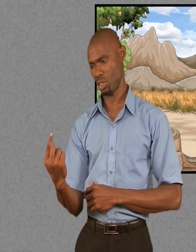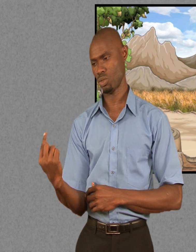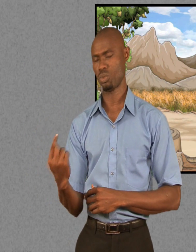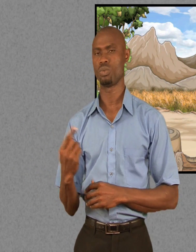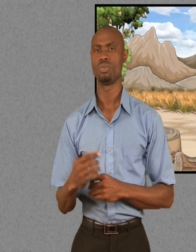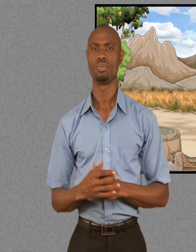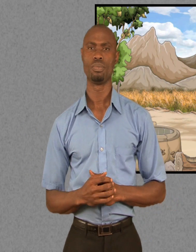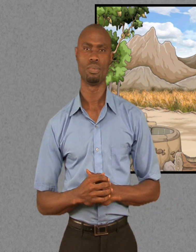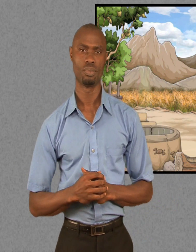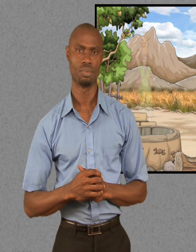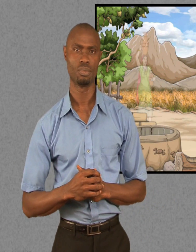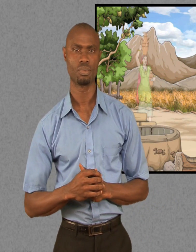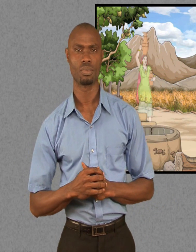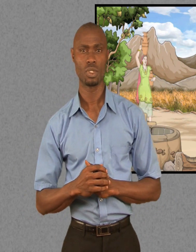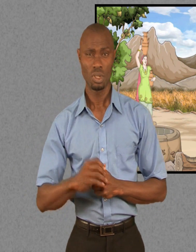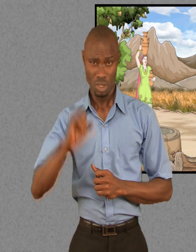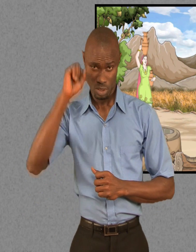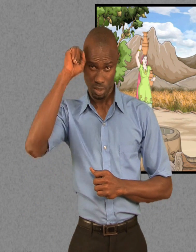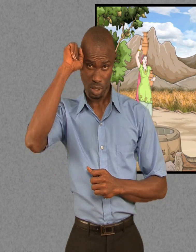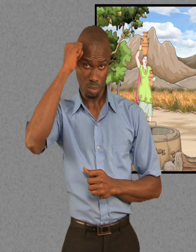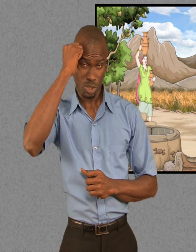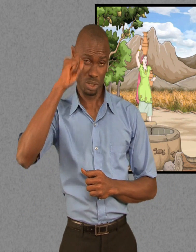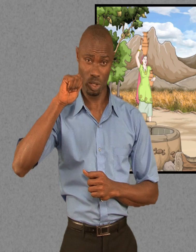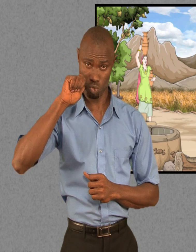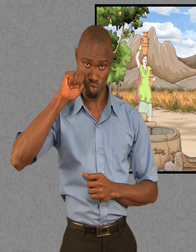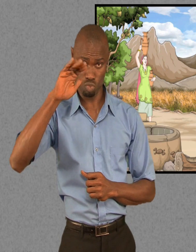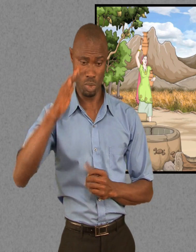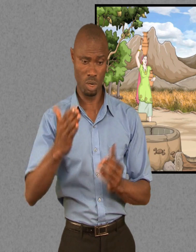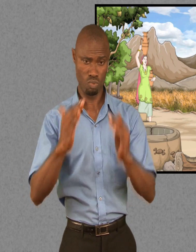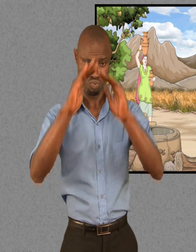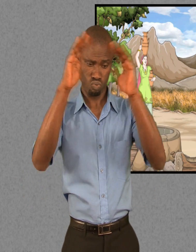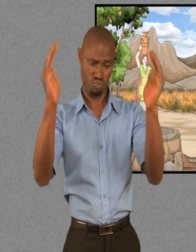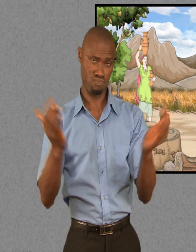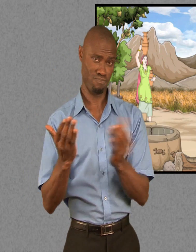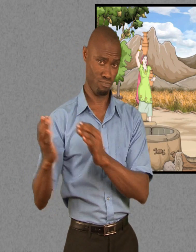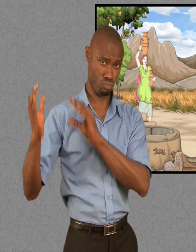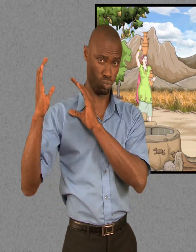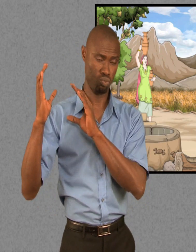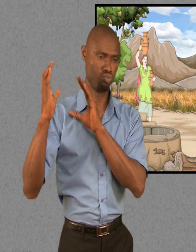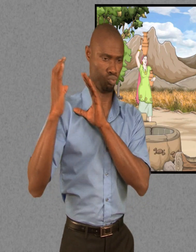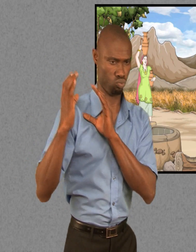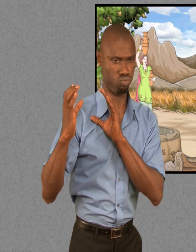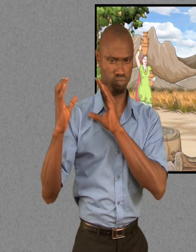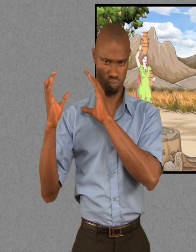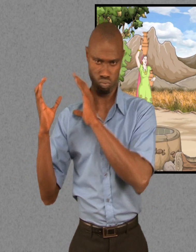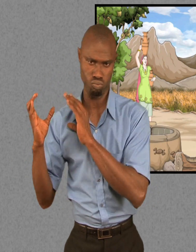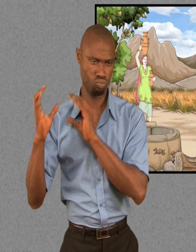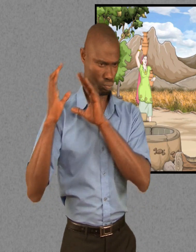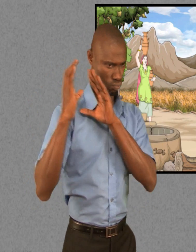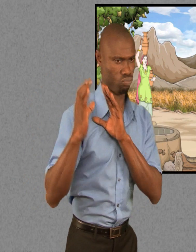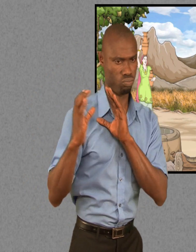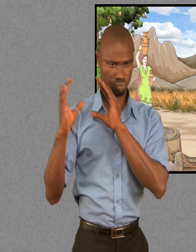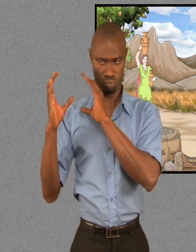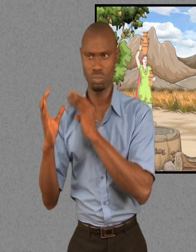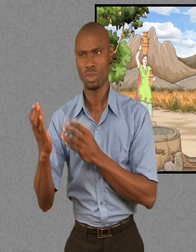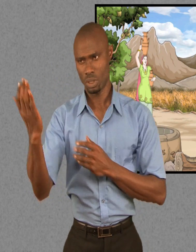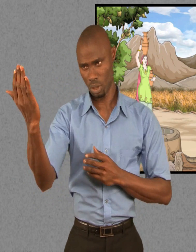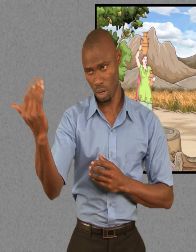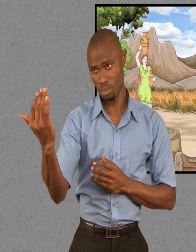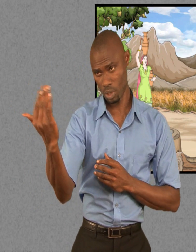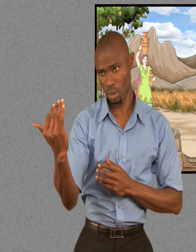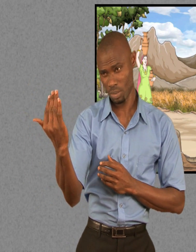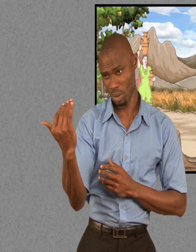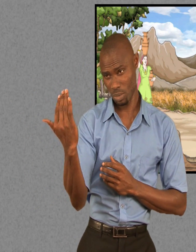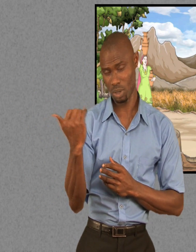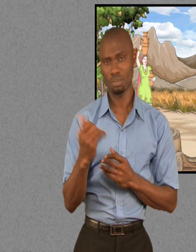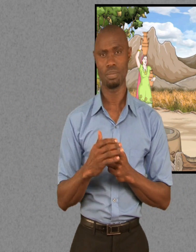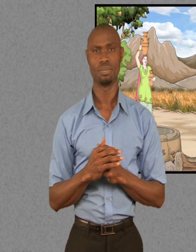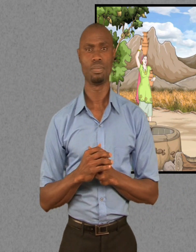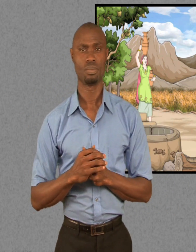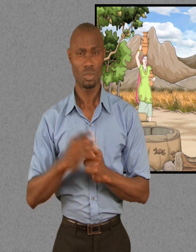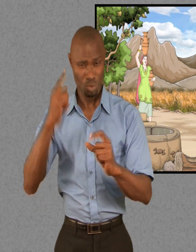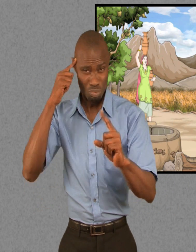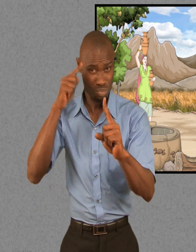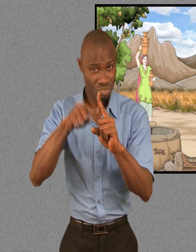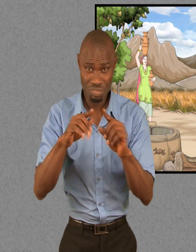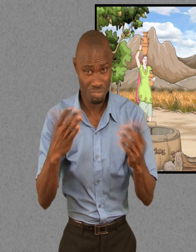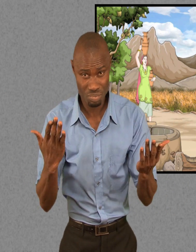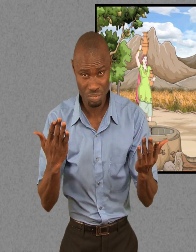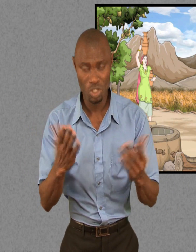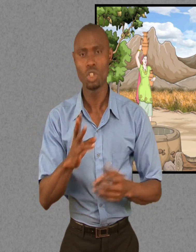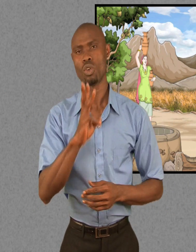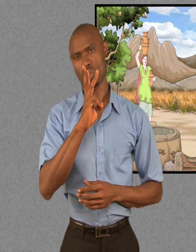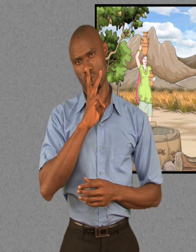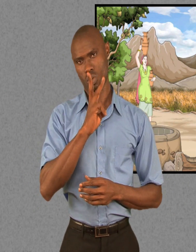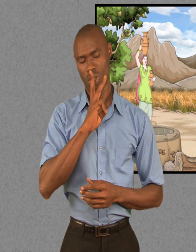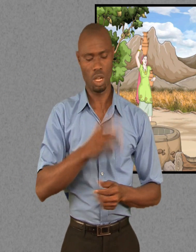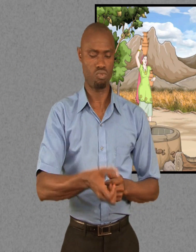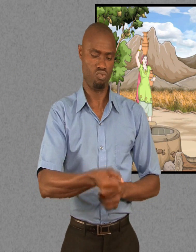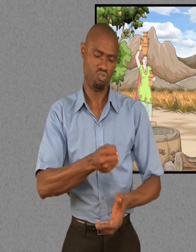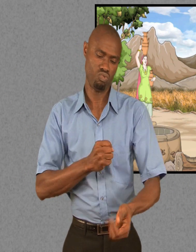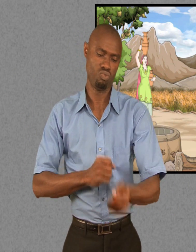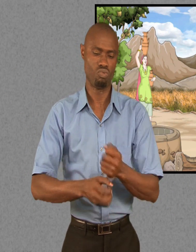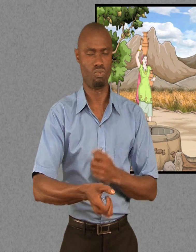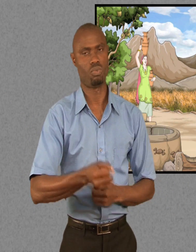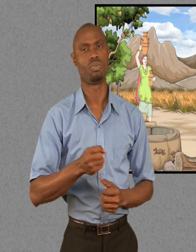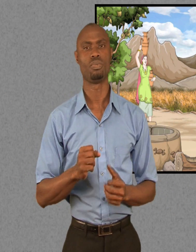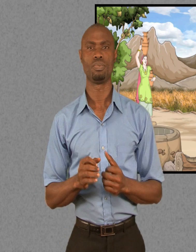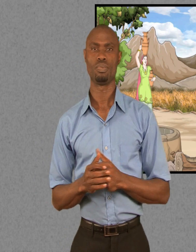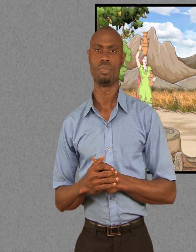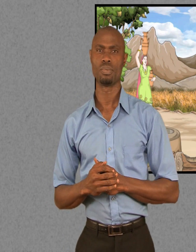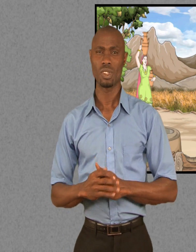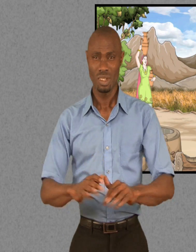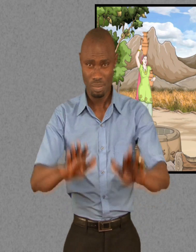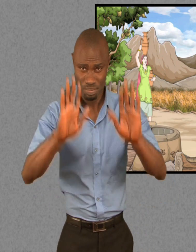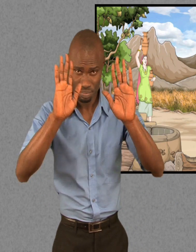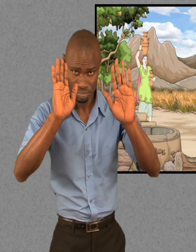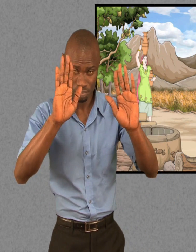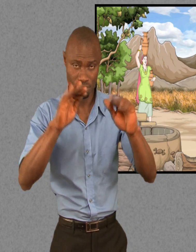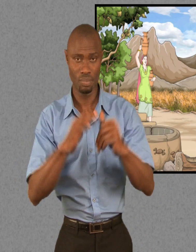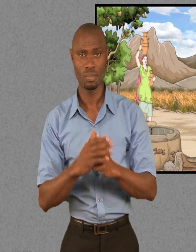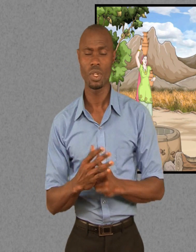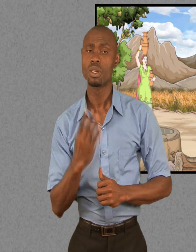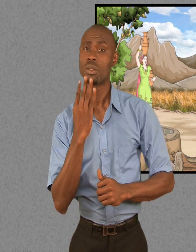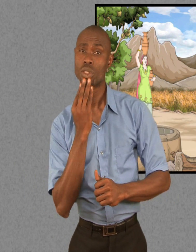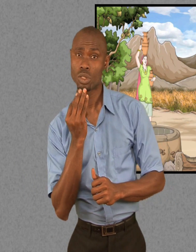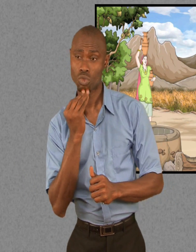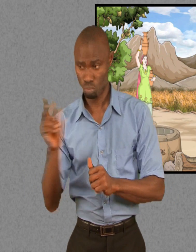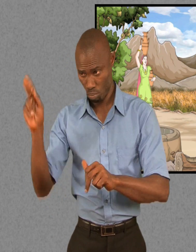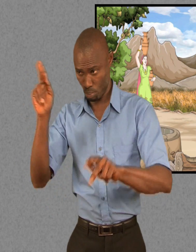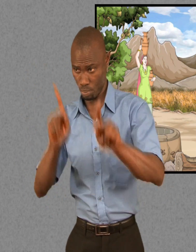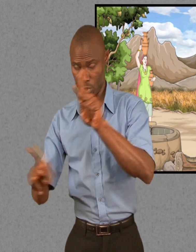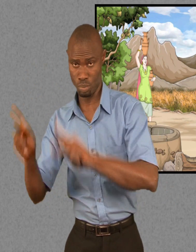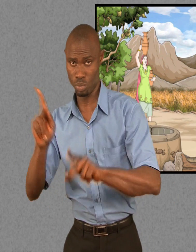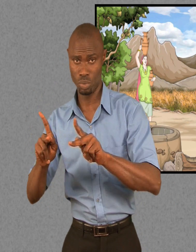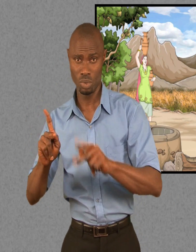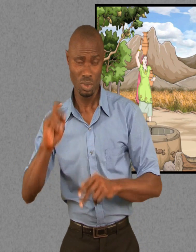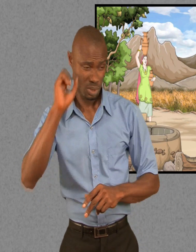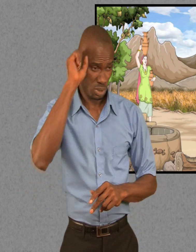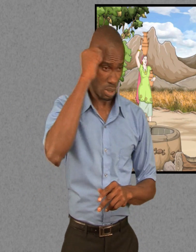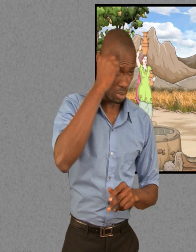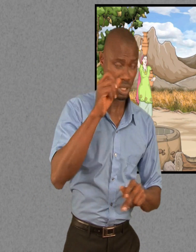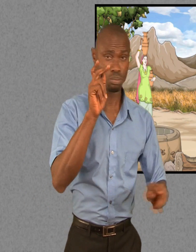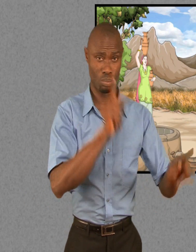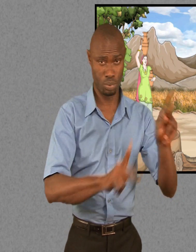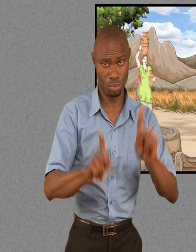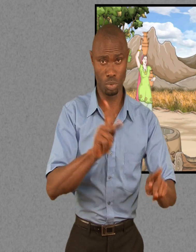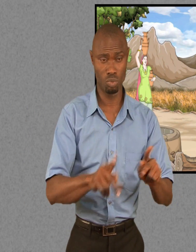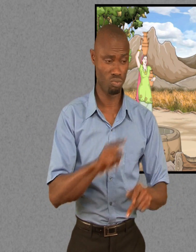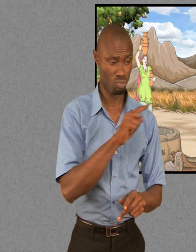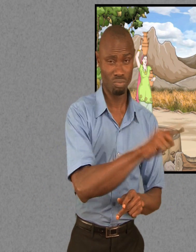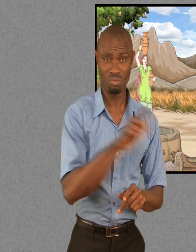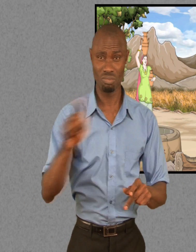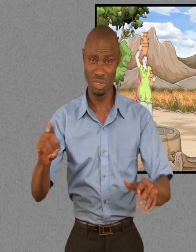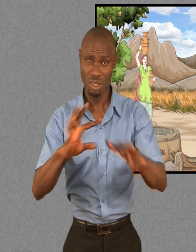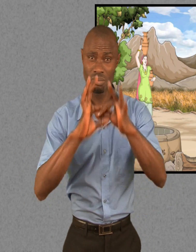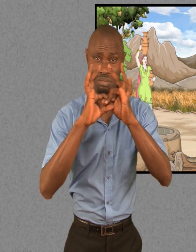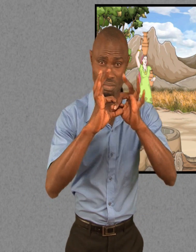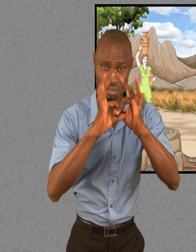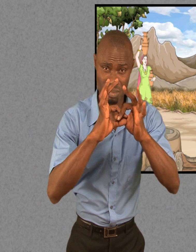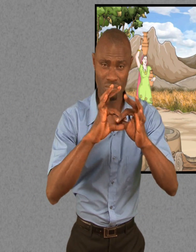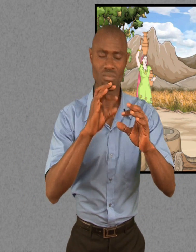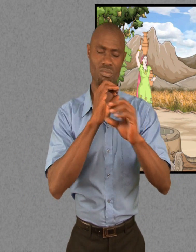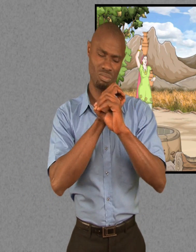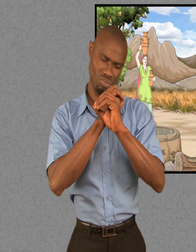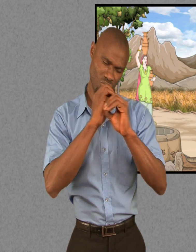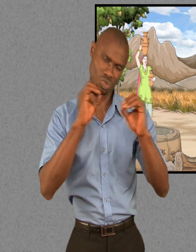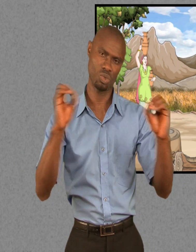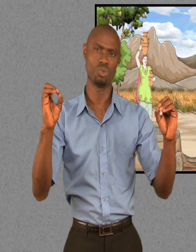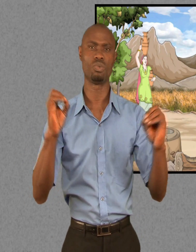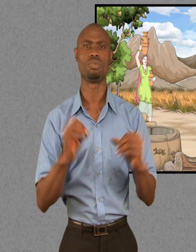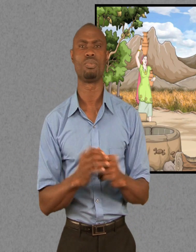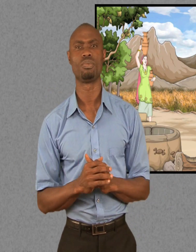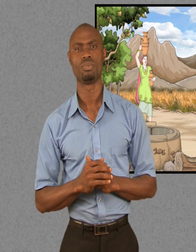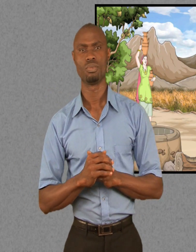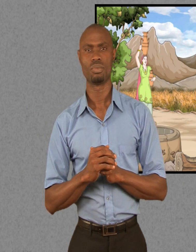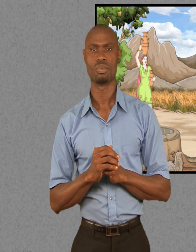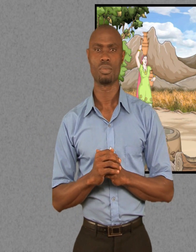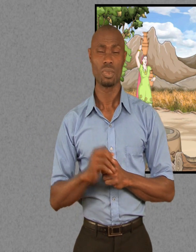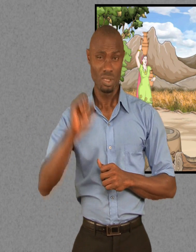When a Samaritan woman came to draw water, Jesus said to her, “Give Me a drink.”